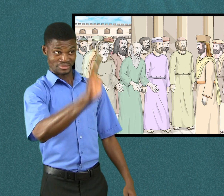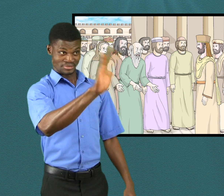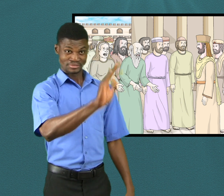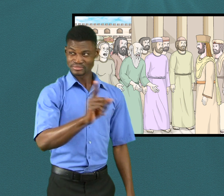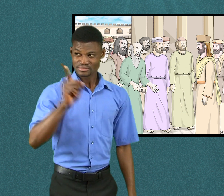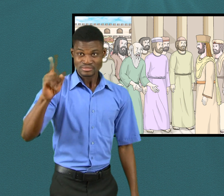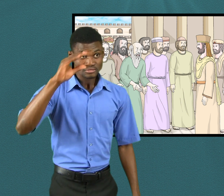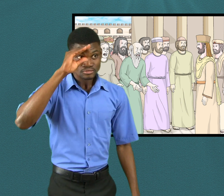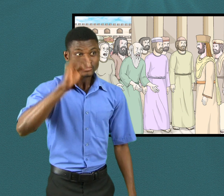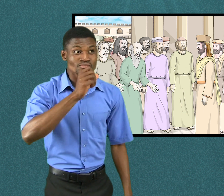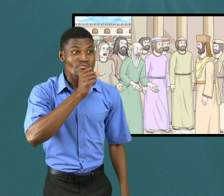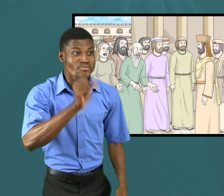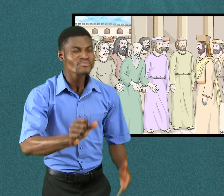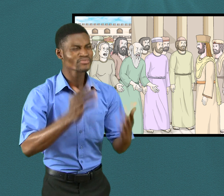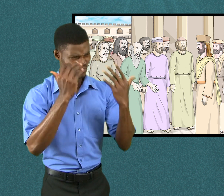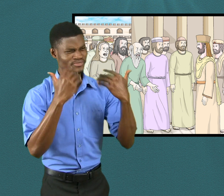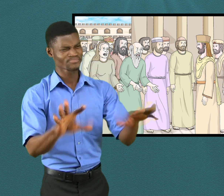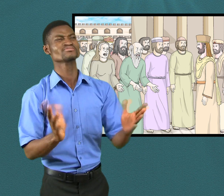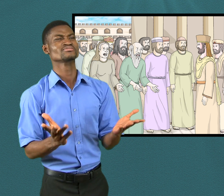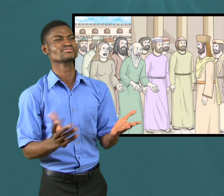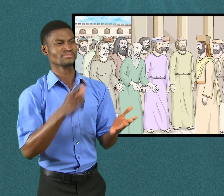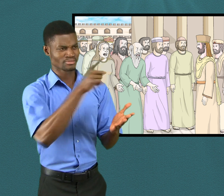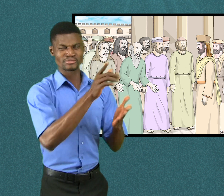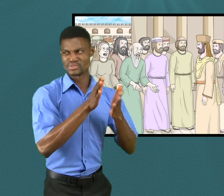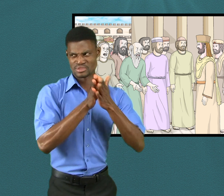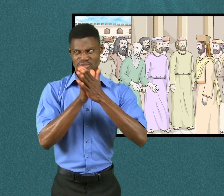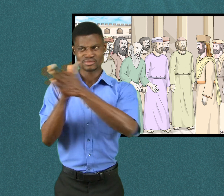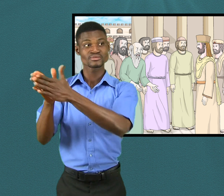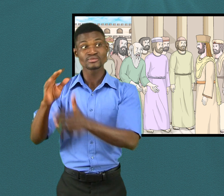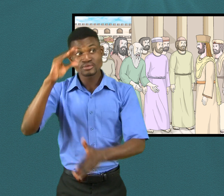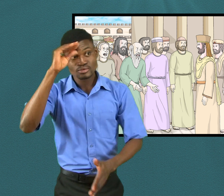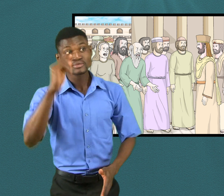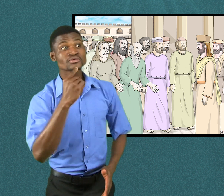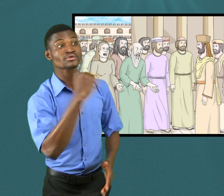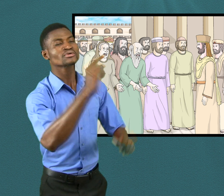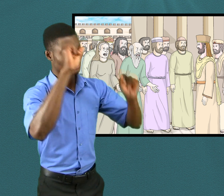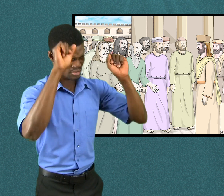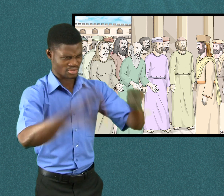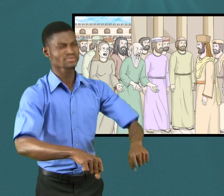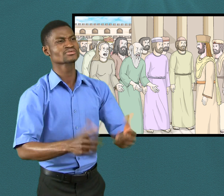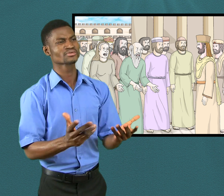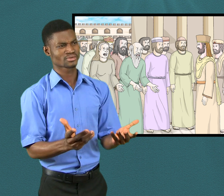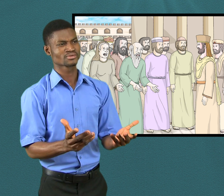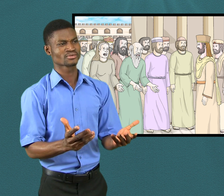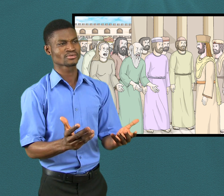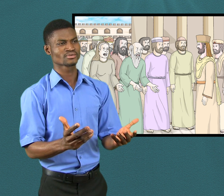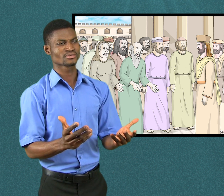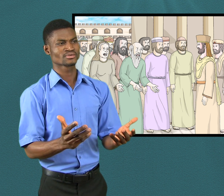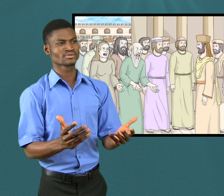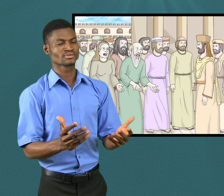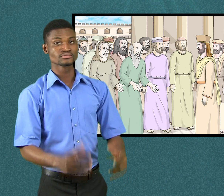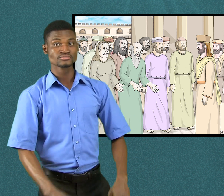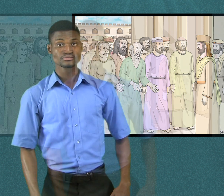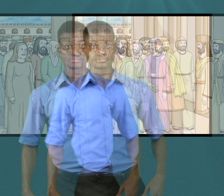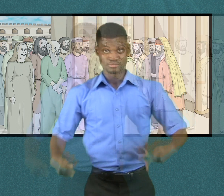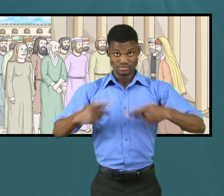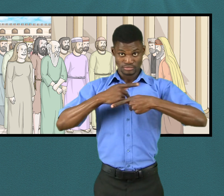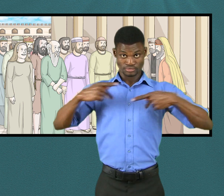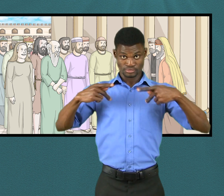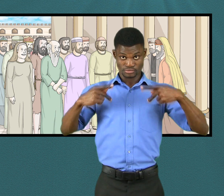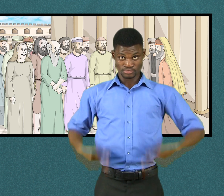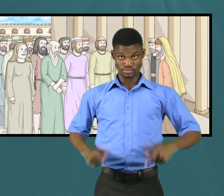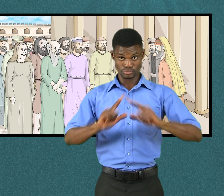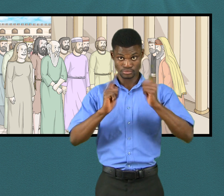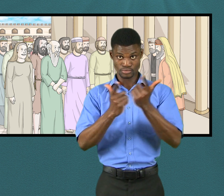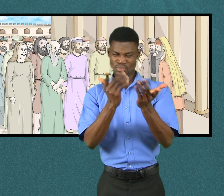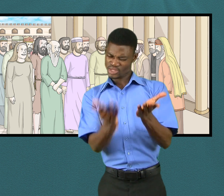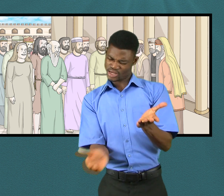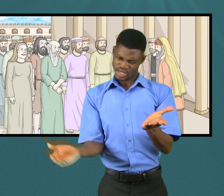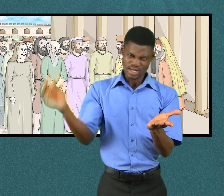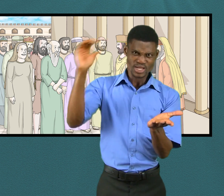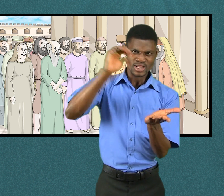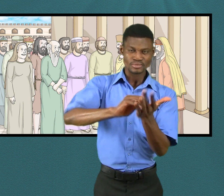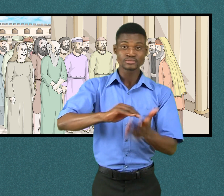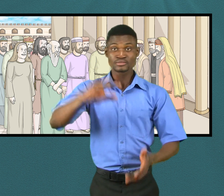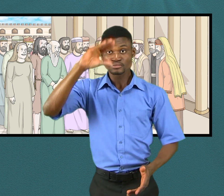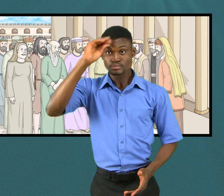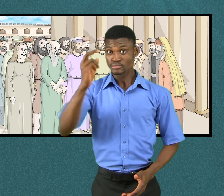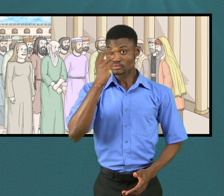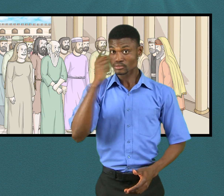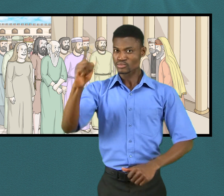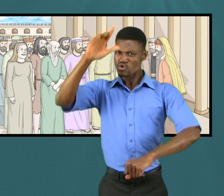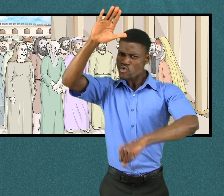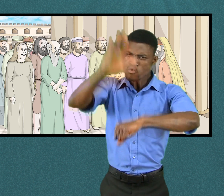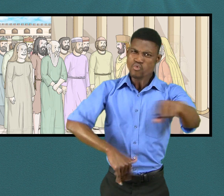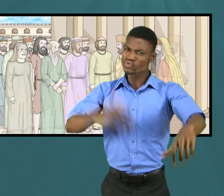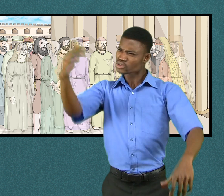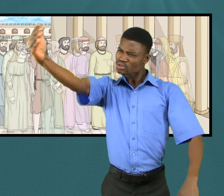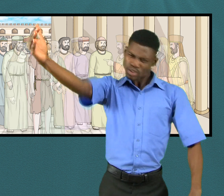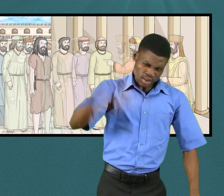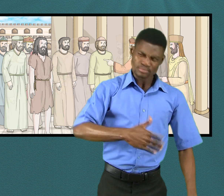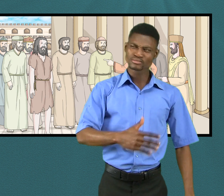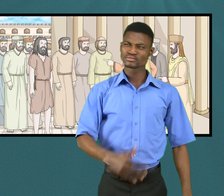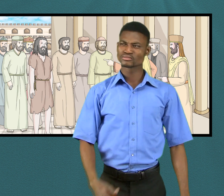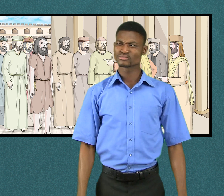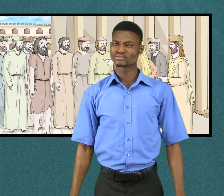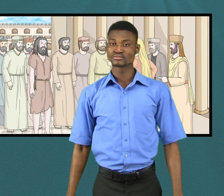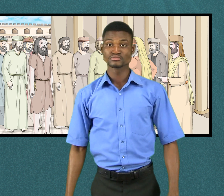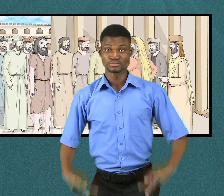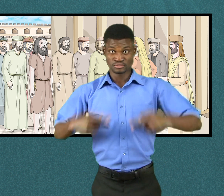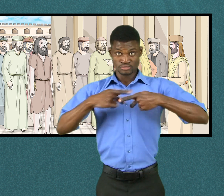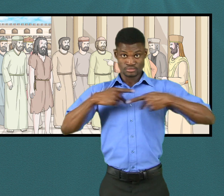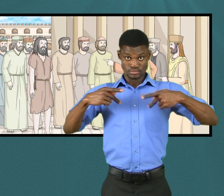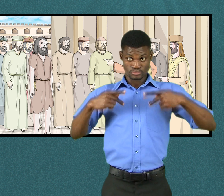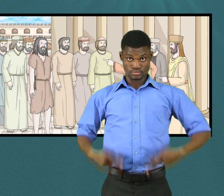That was why his parents said, “He is old enough. Ask him.”